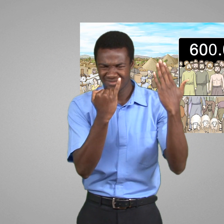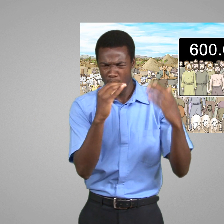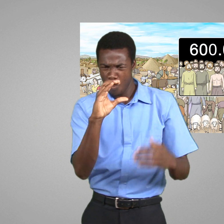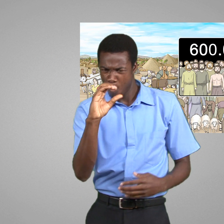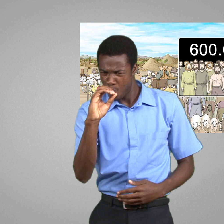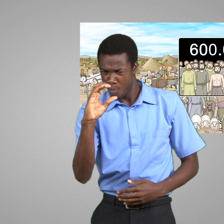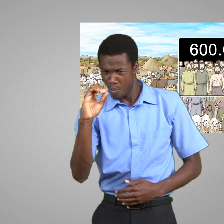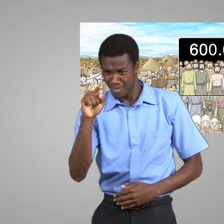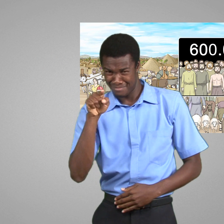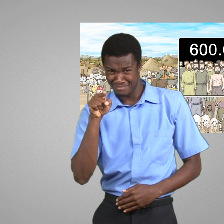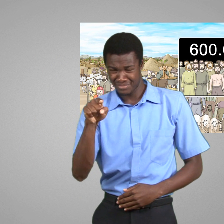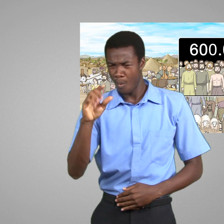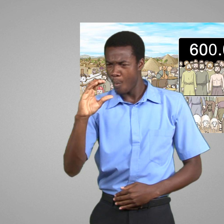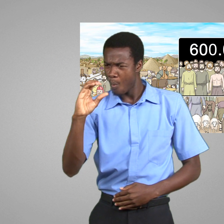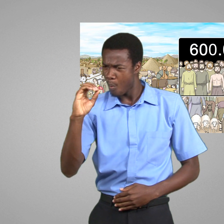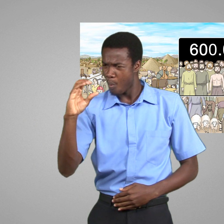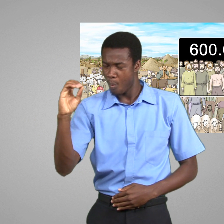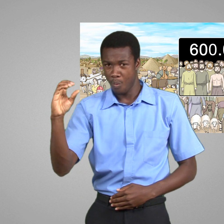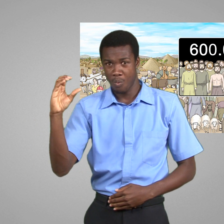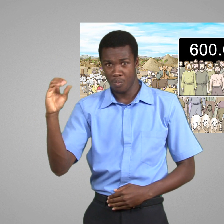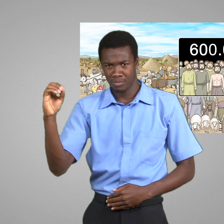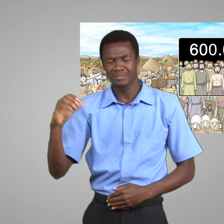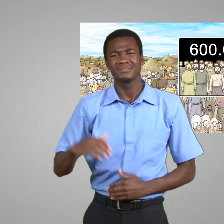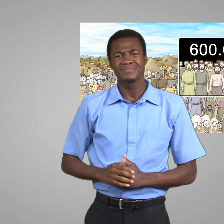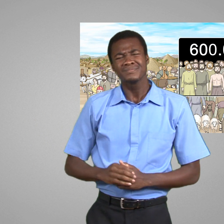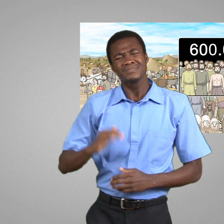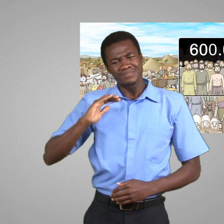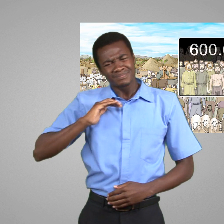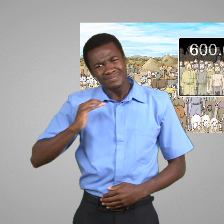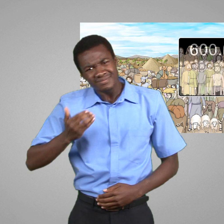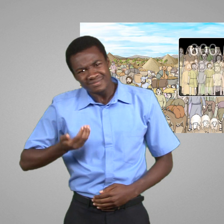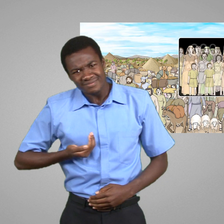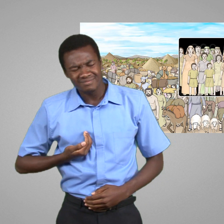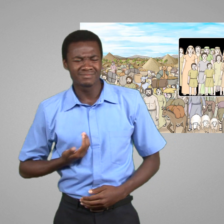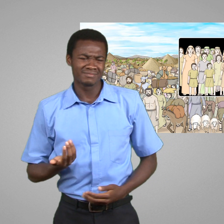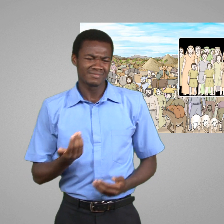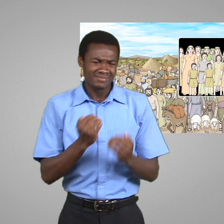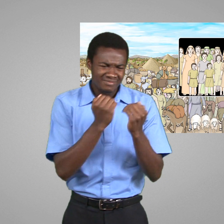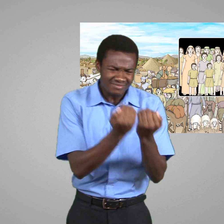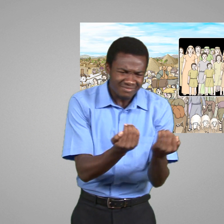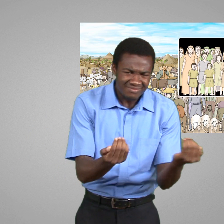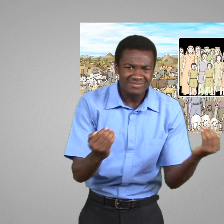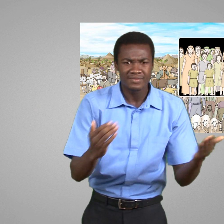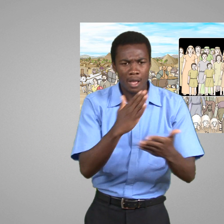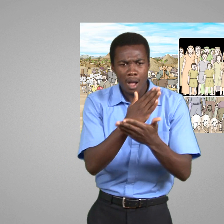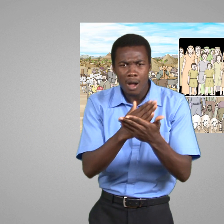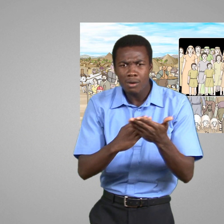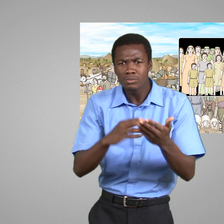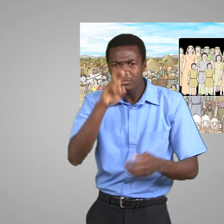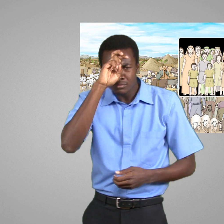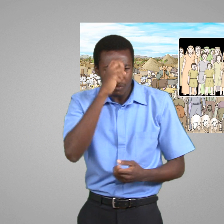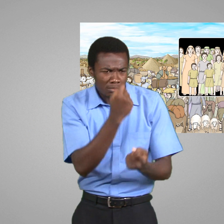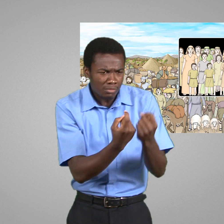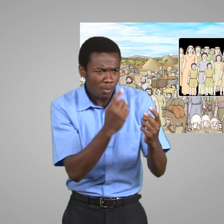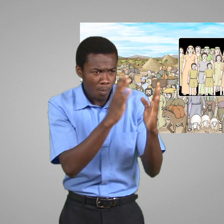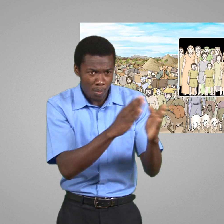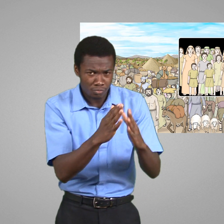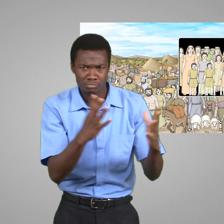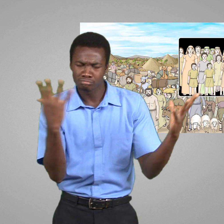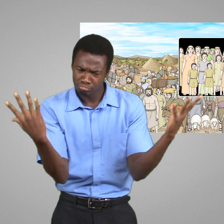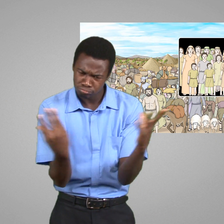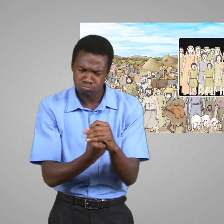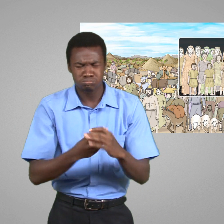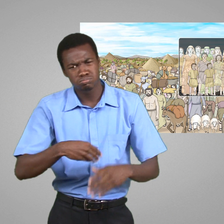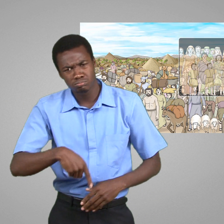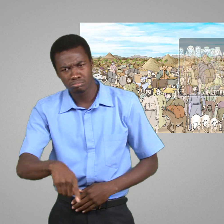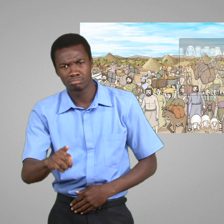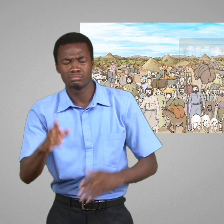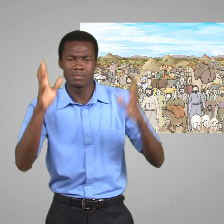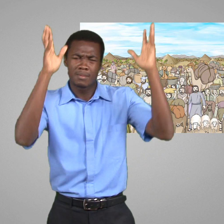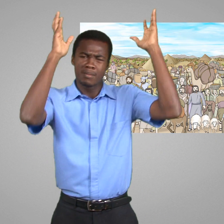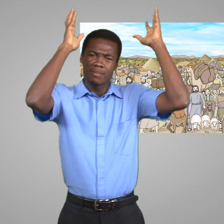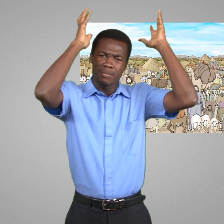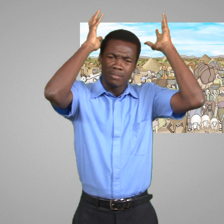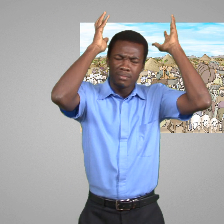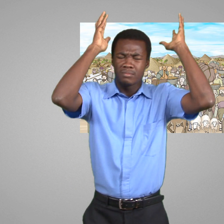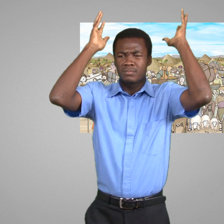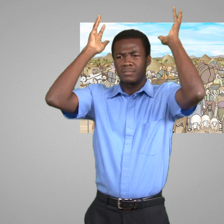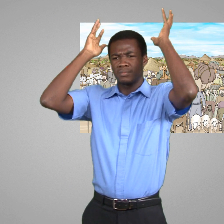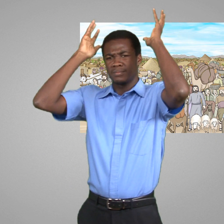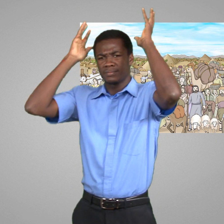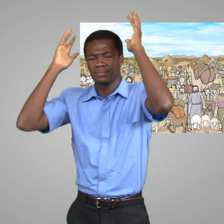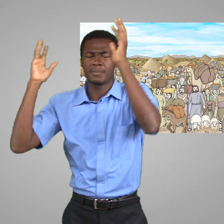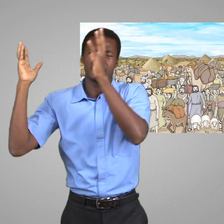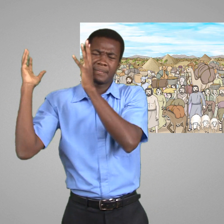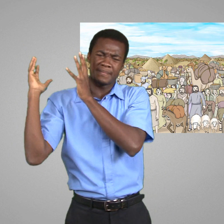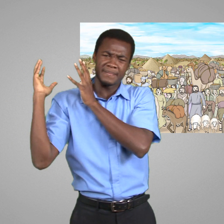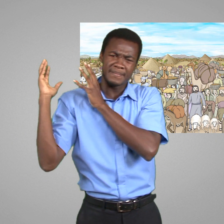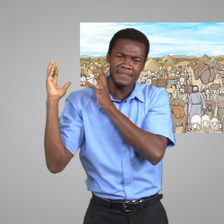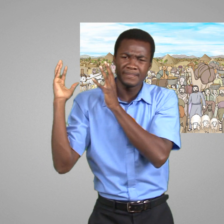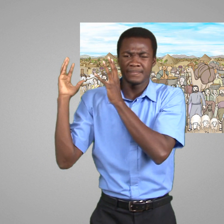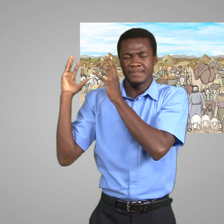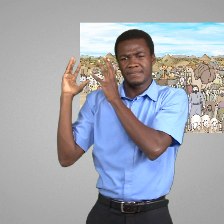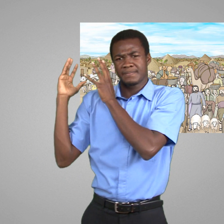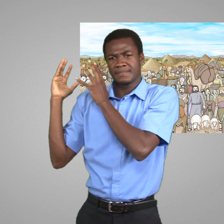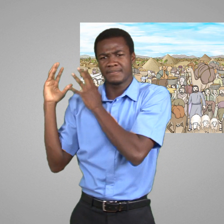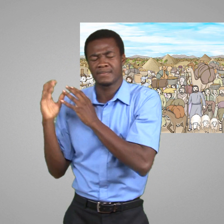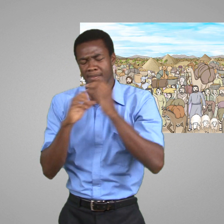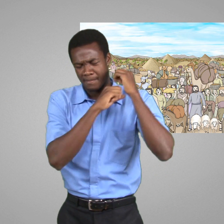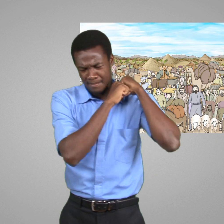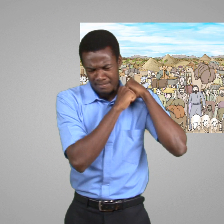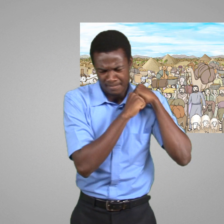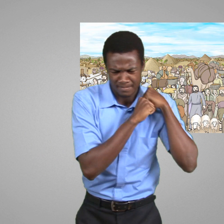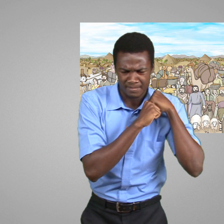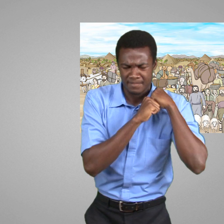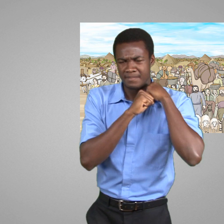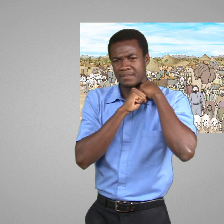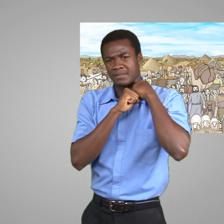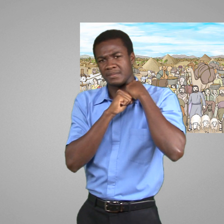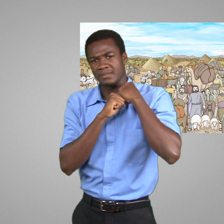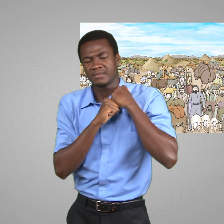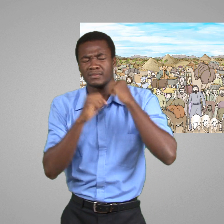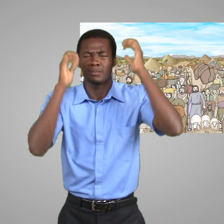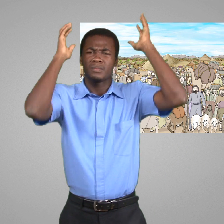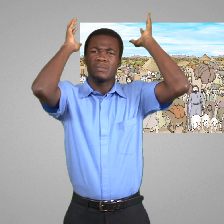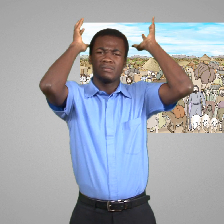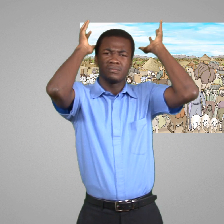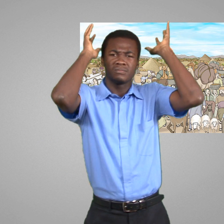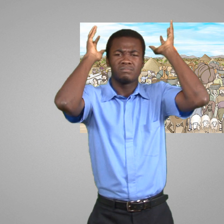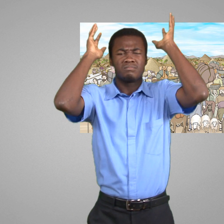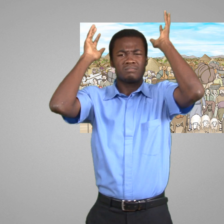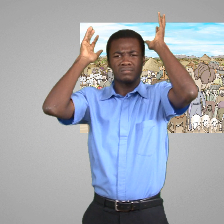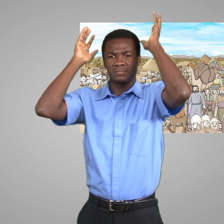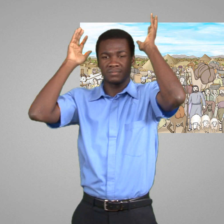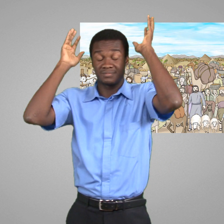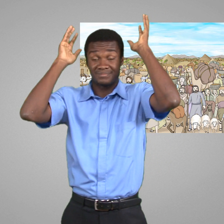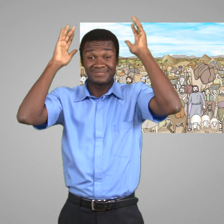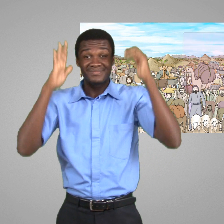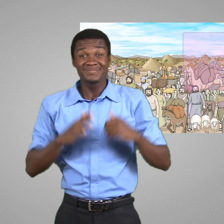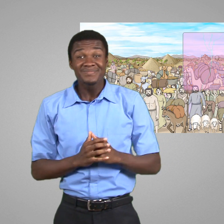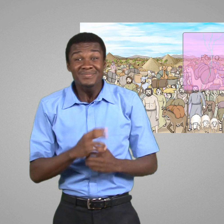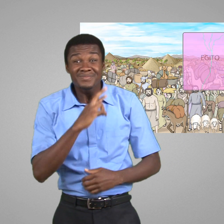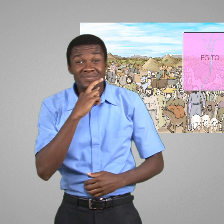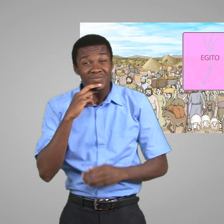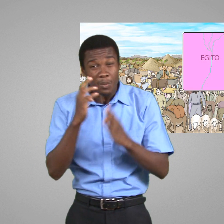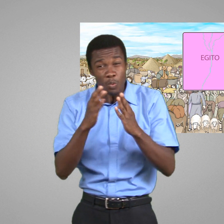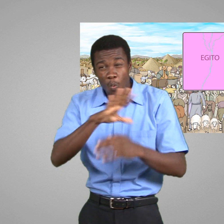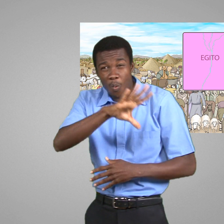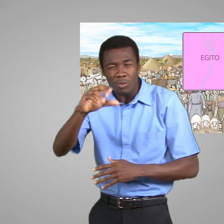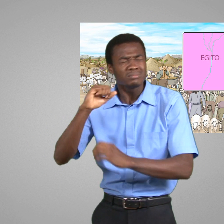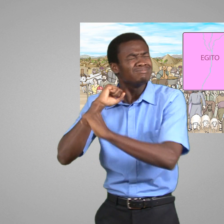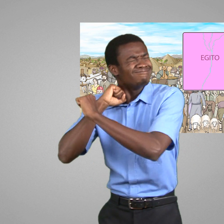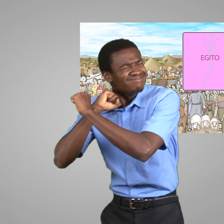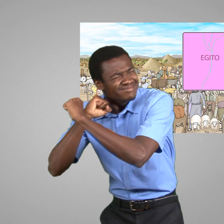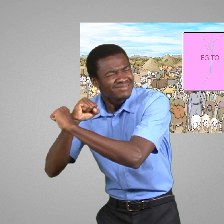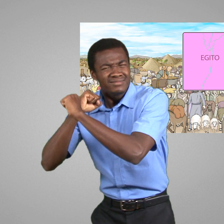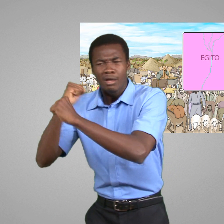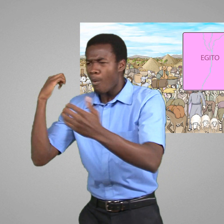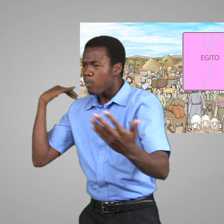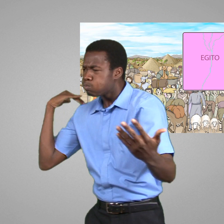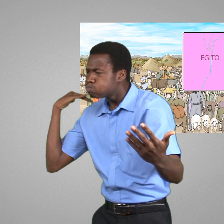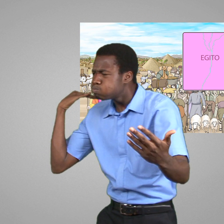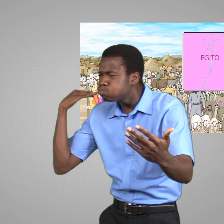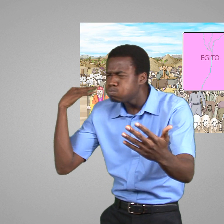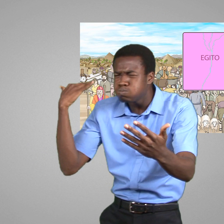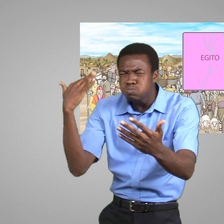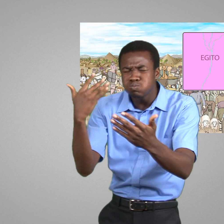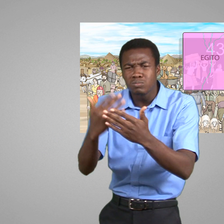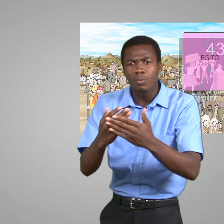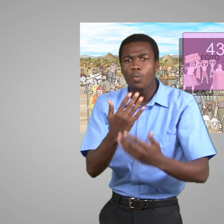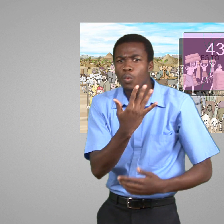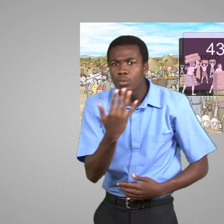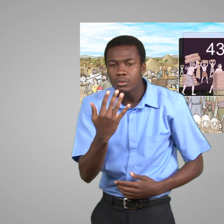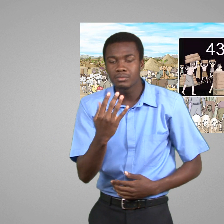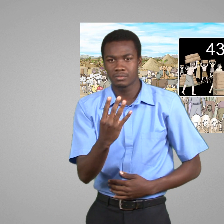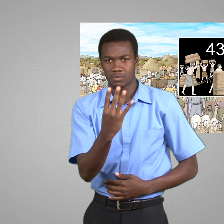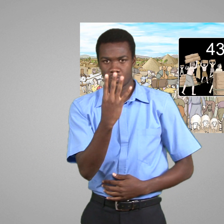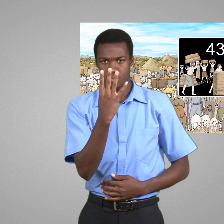Since their dough had no leaven, the people baked what they had brought out of Egypt into unleavened loaves. For when they had been driven out of Egypt, they could not delay and had not prepared any provisions for themselves.